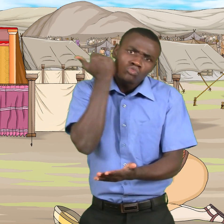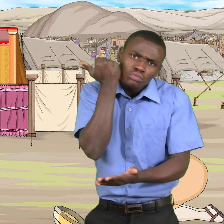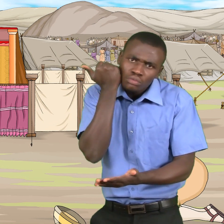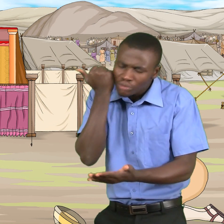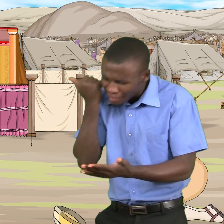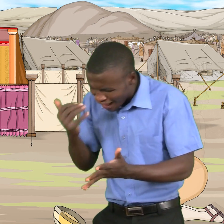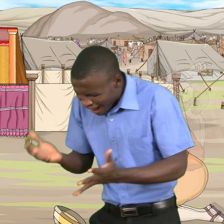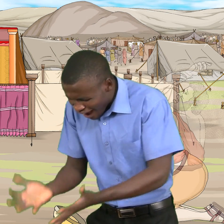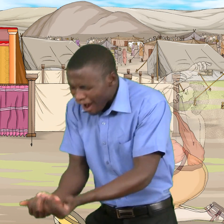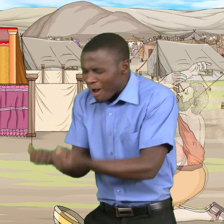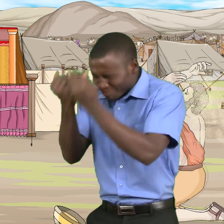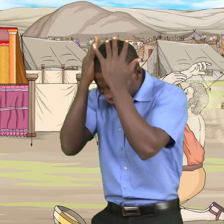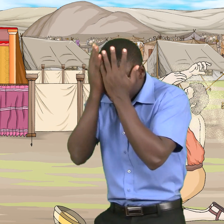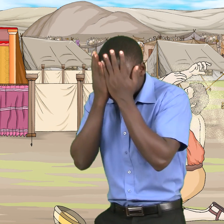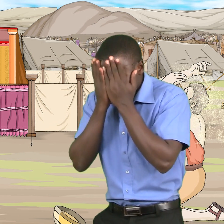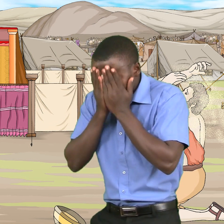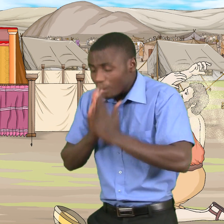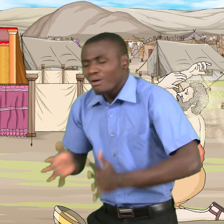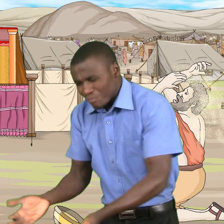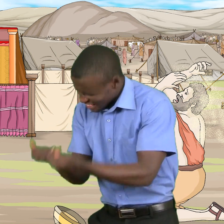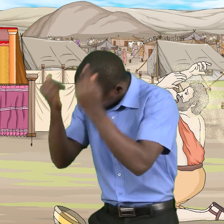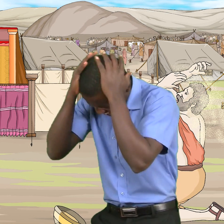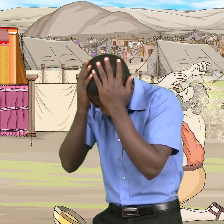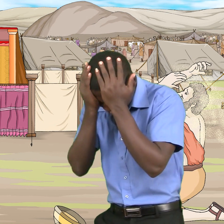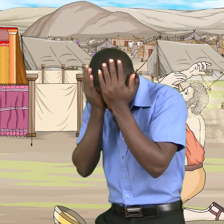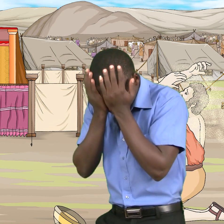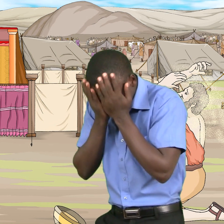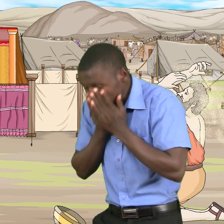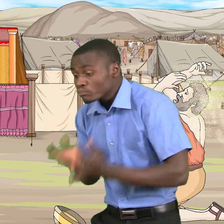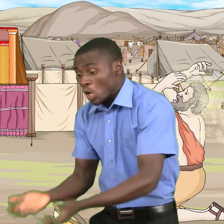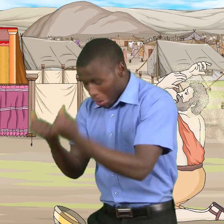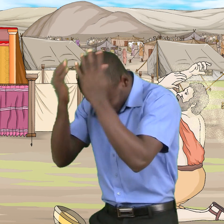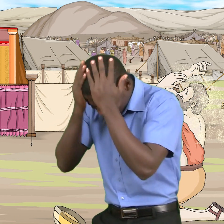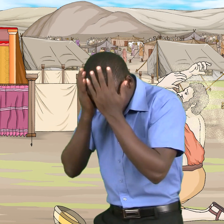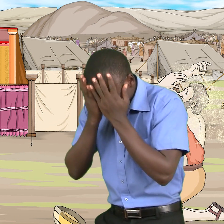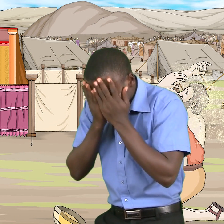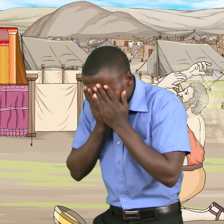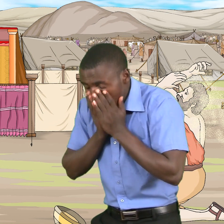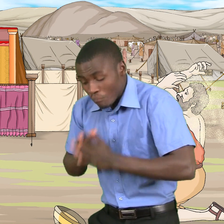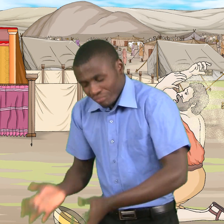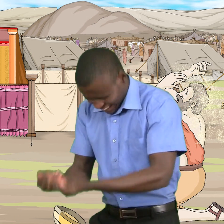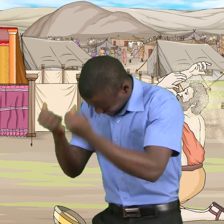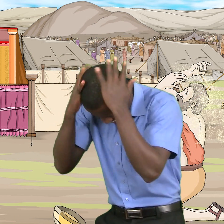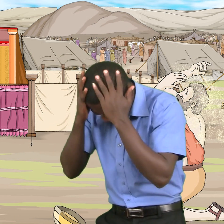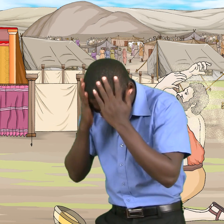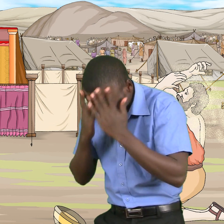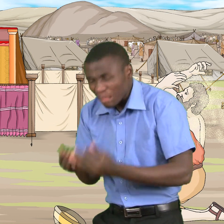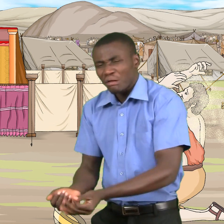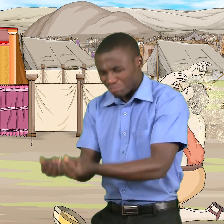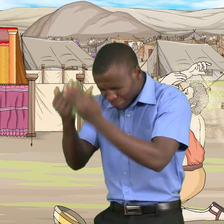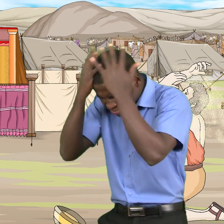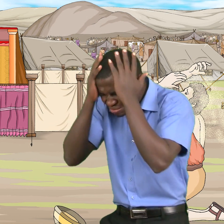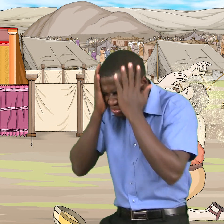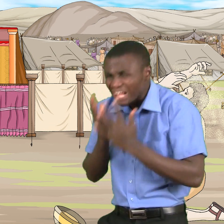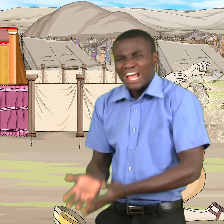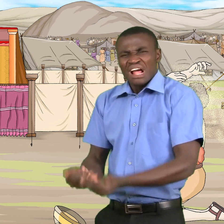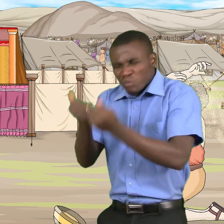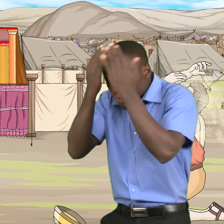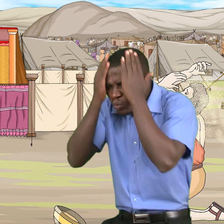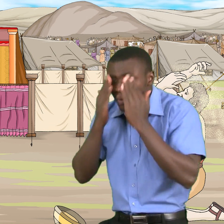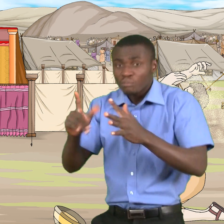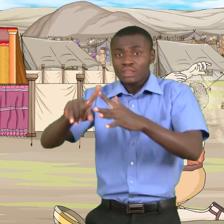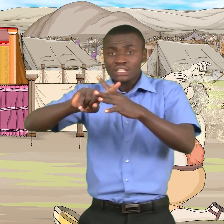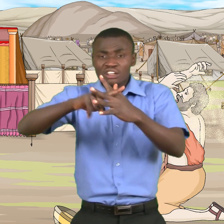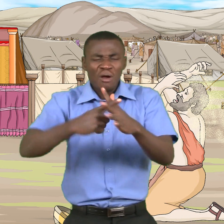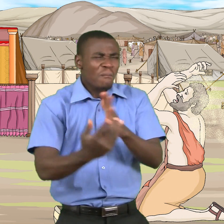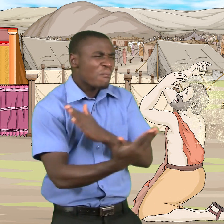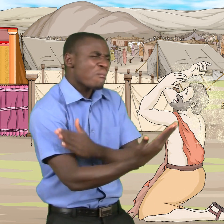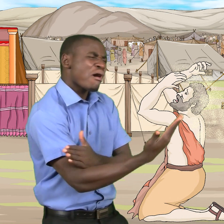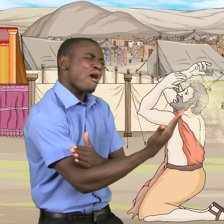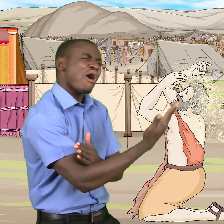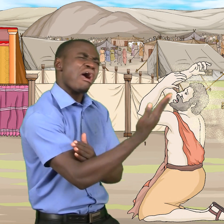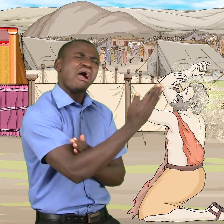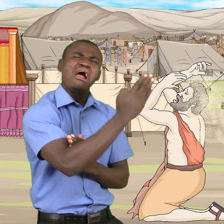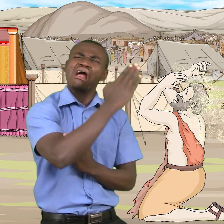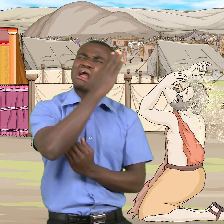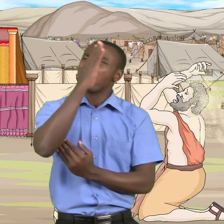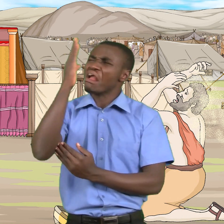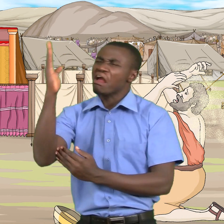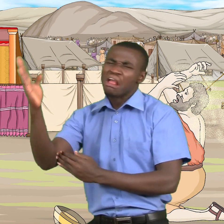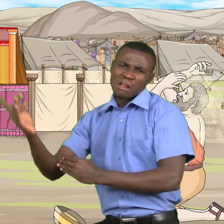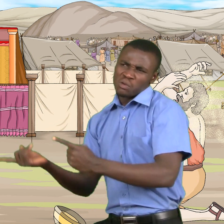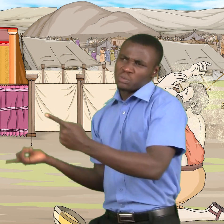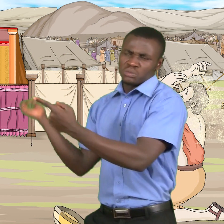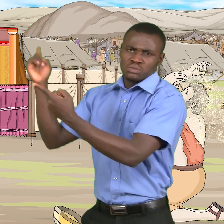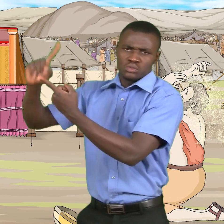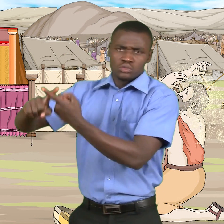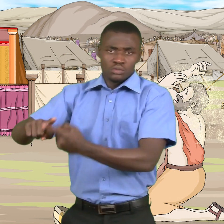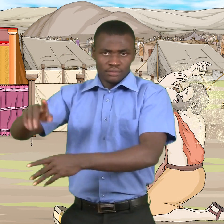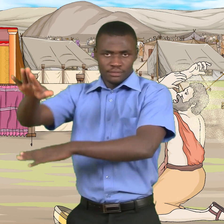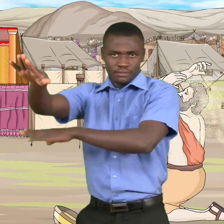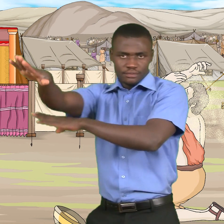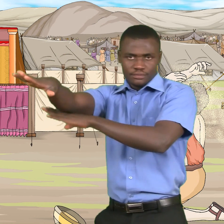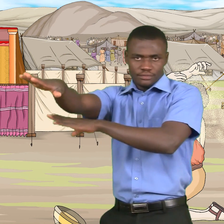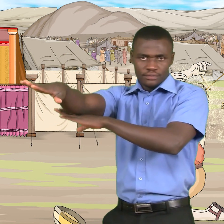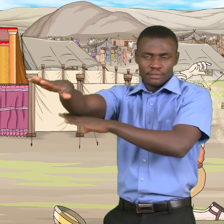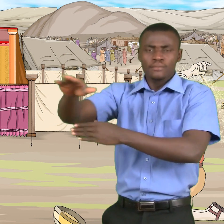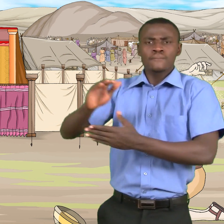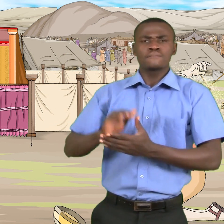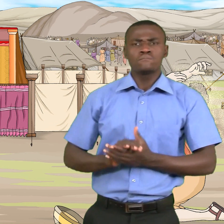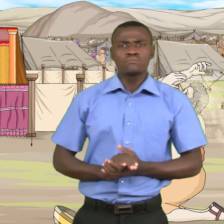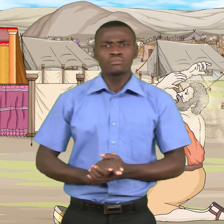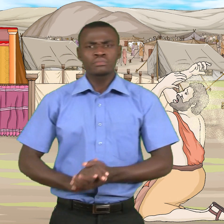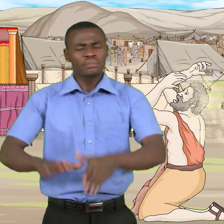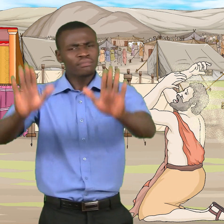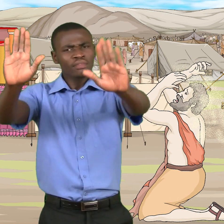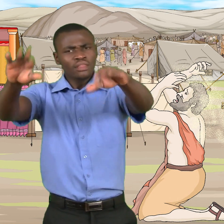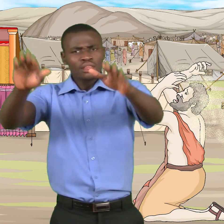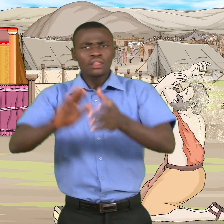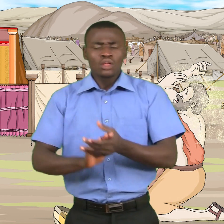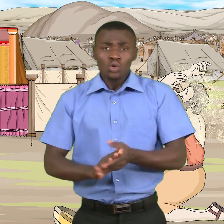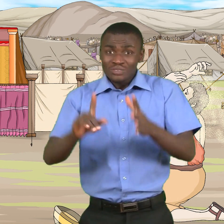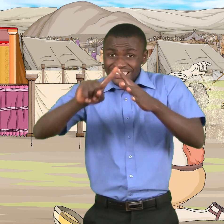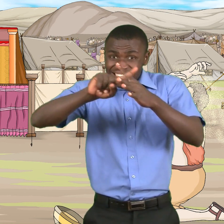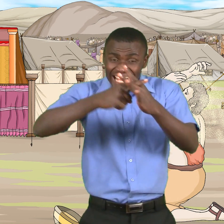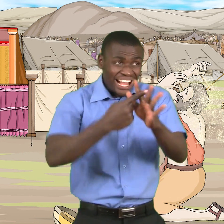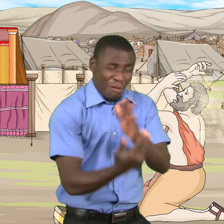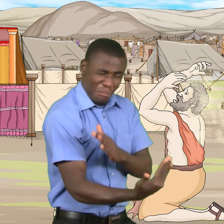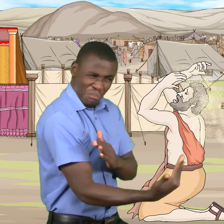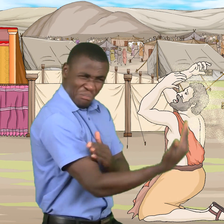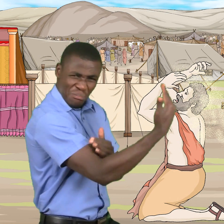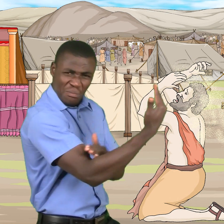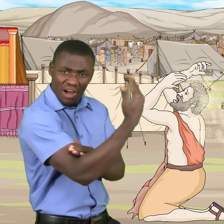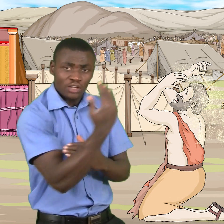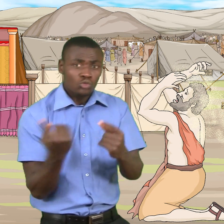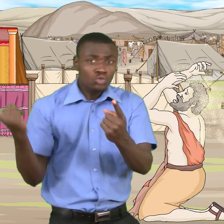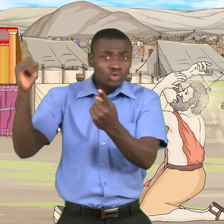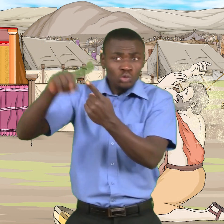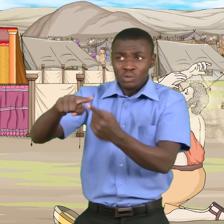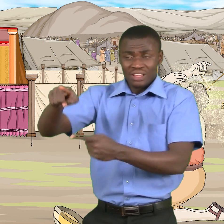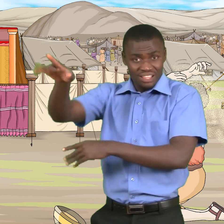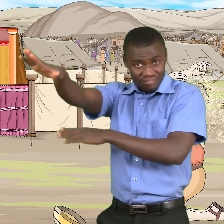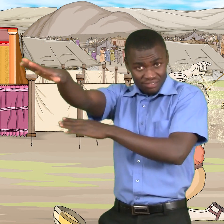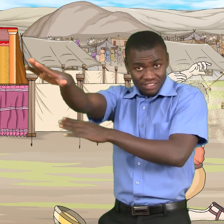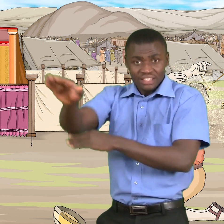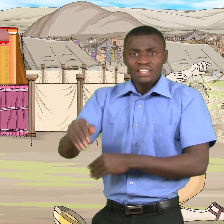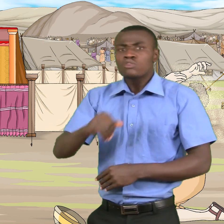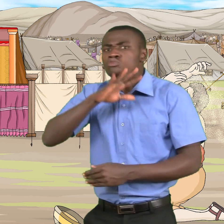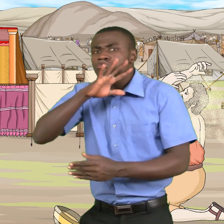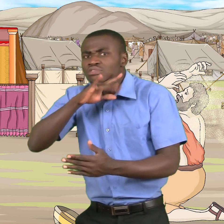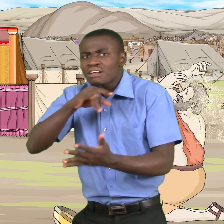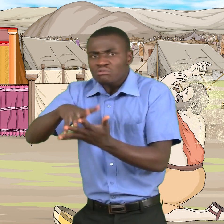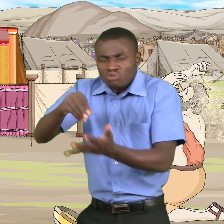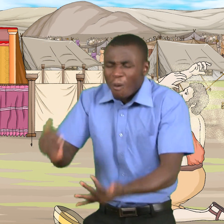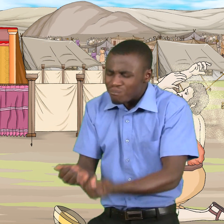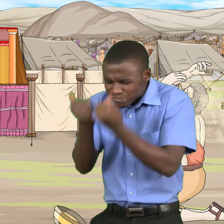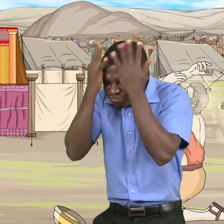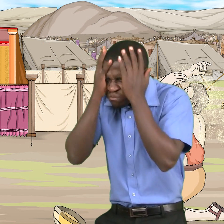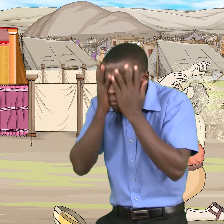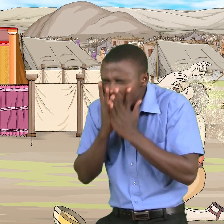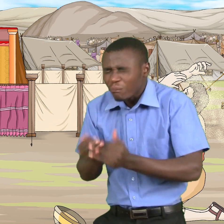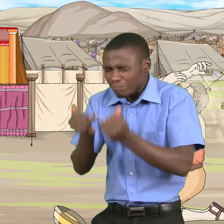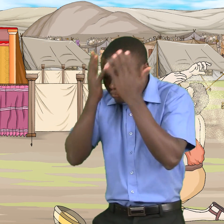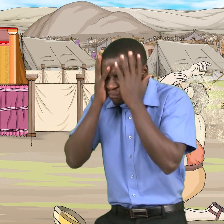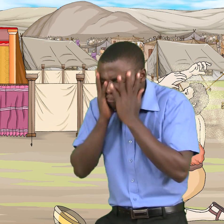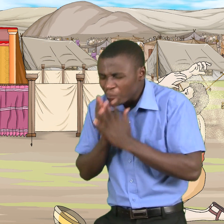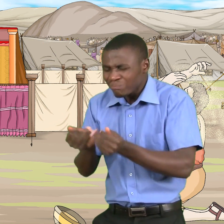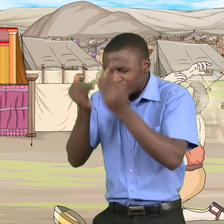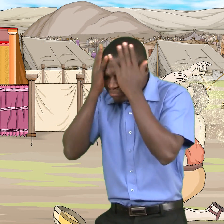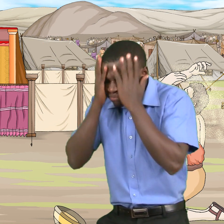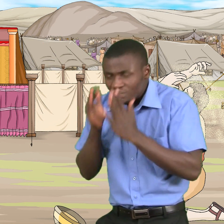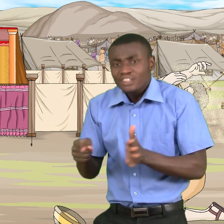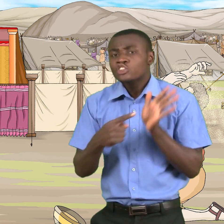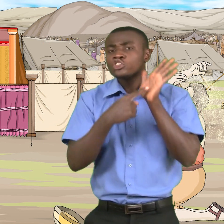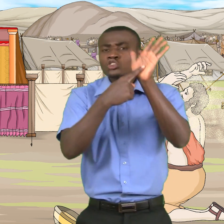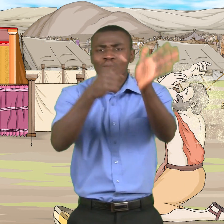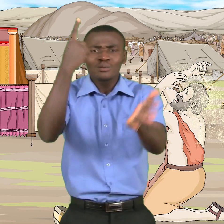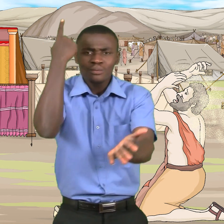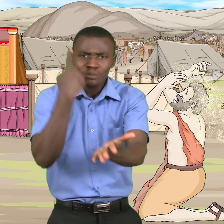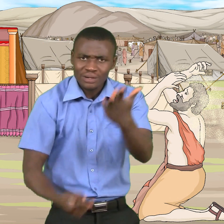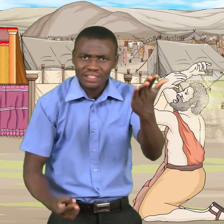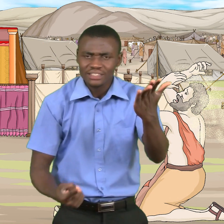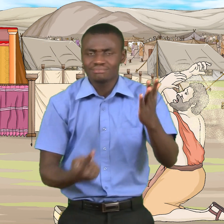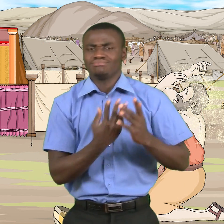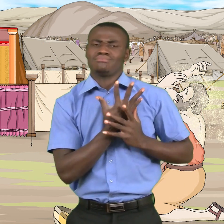and they all sprinkled dust on their heads.